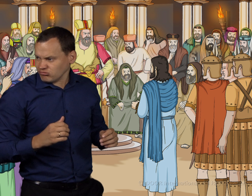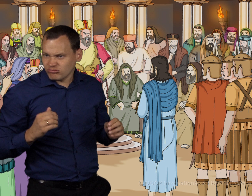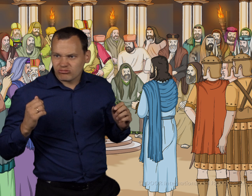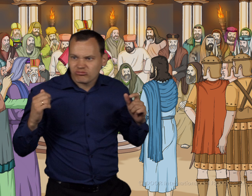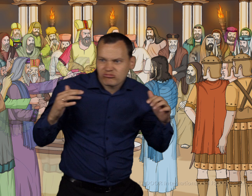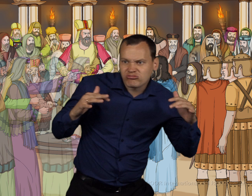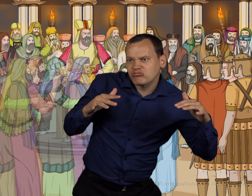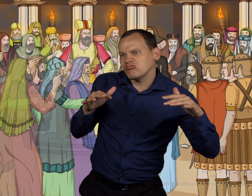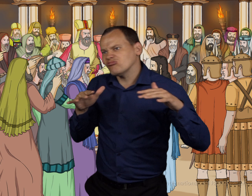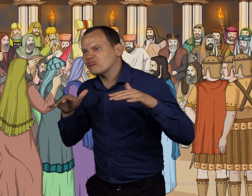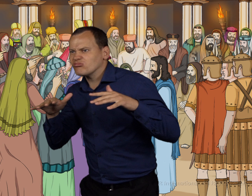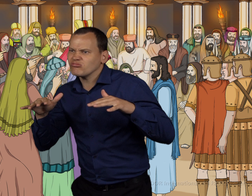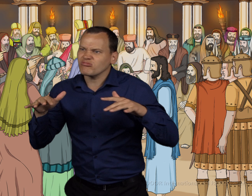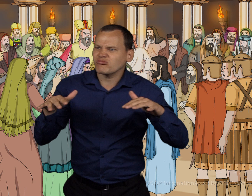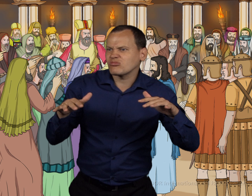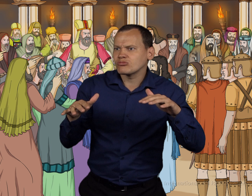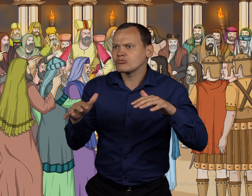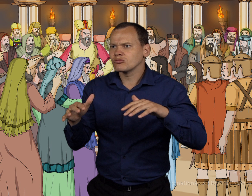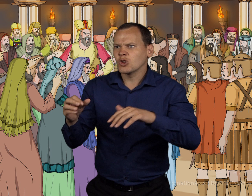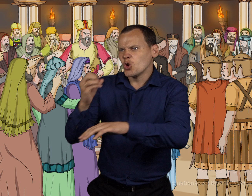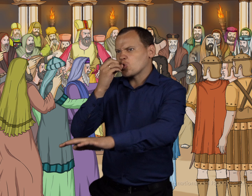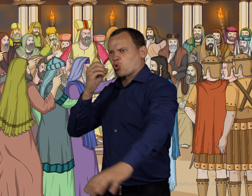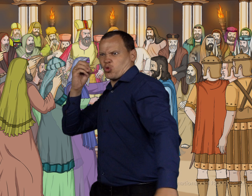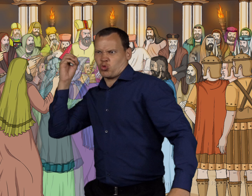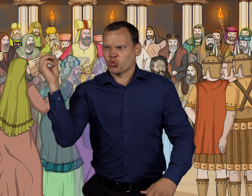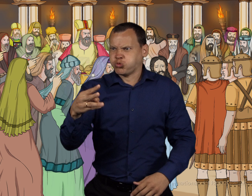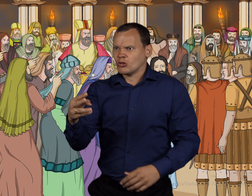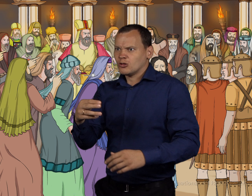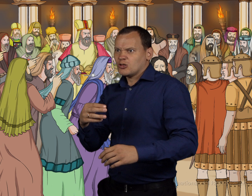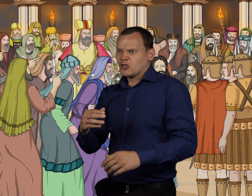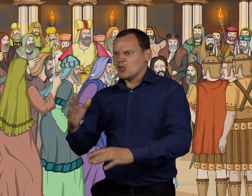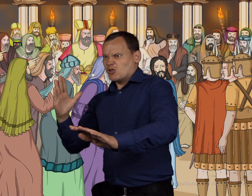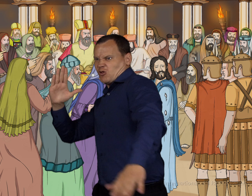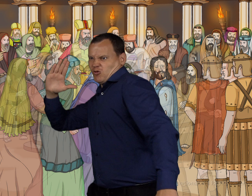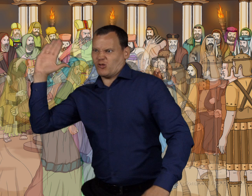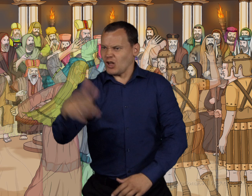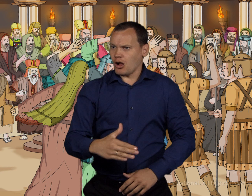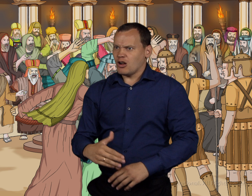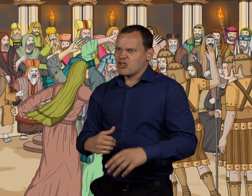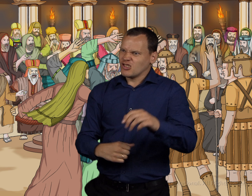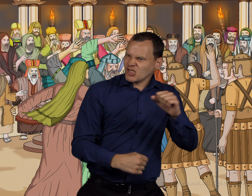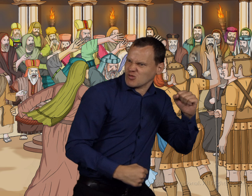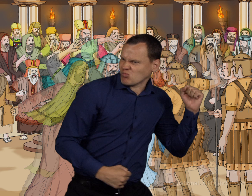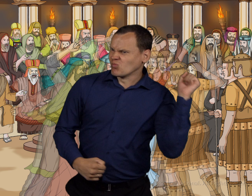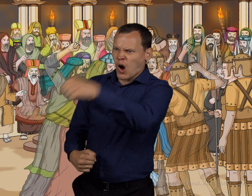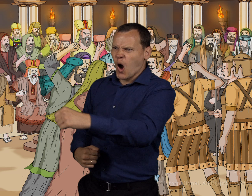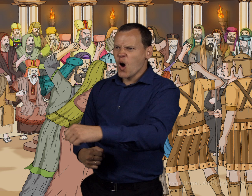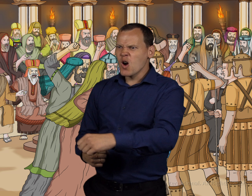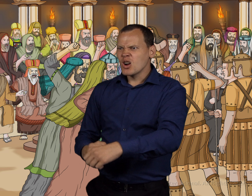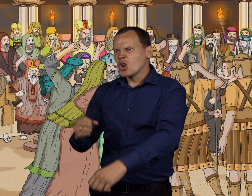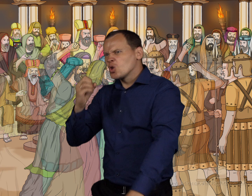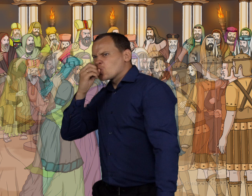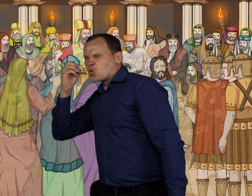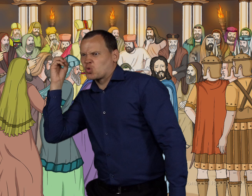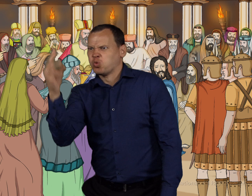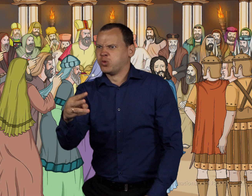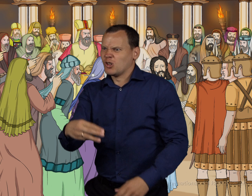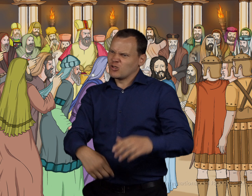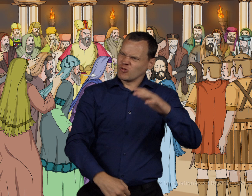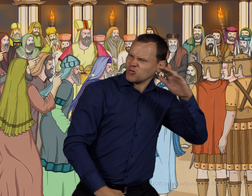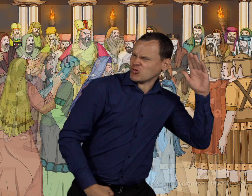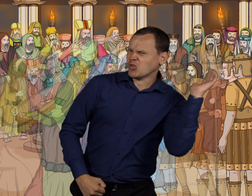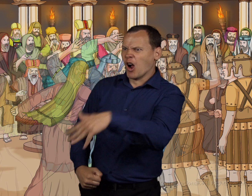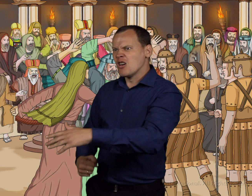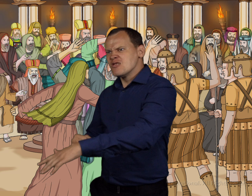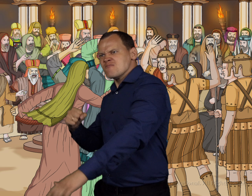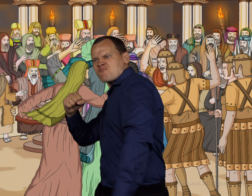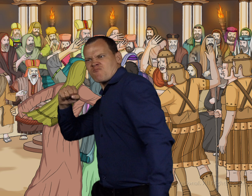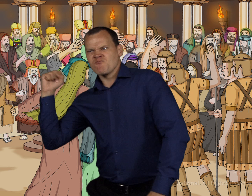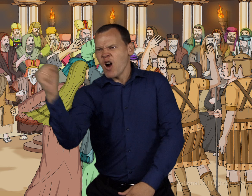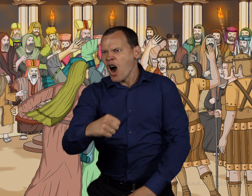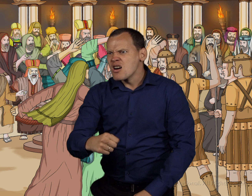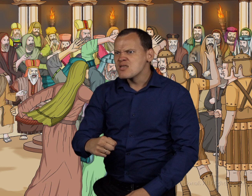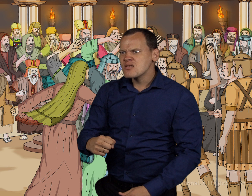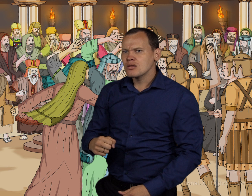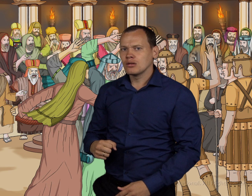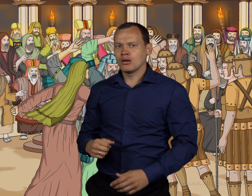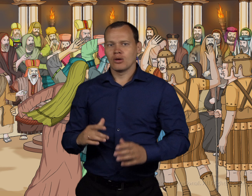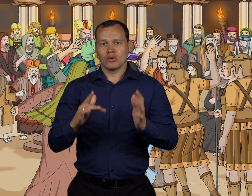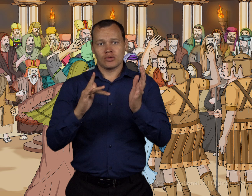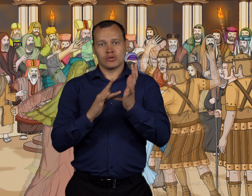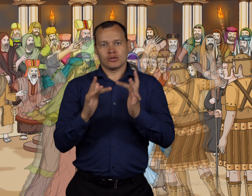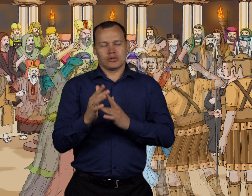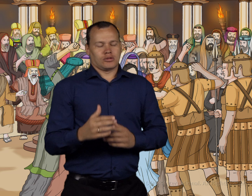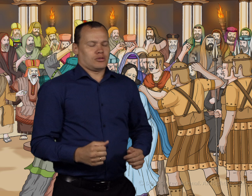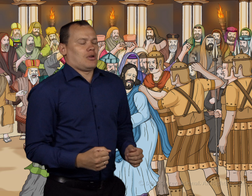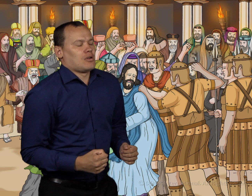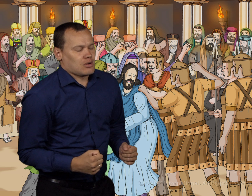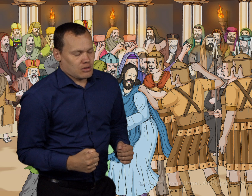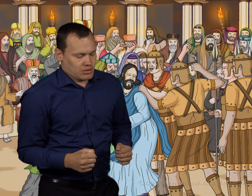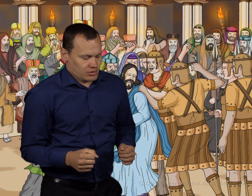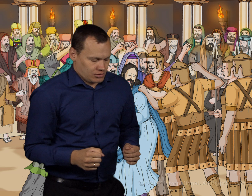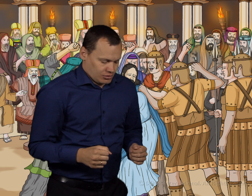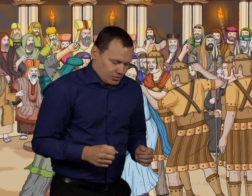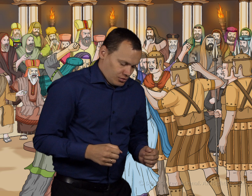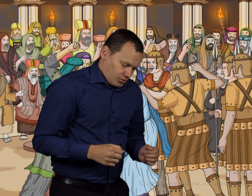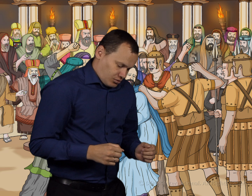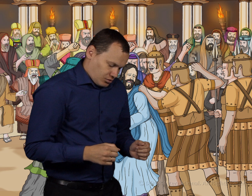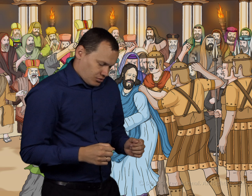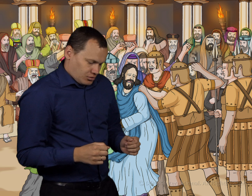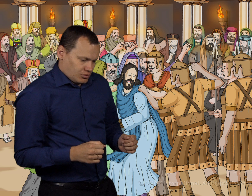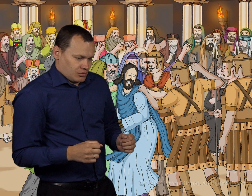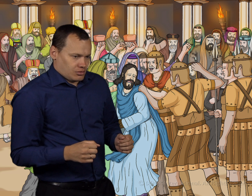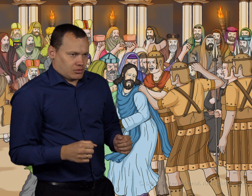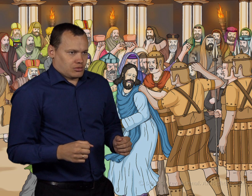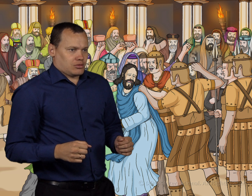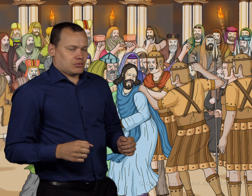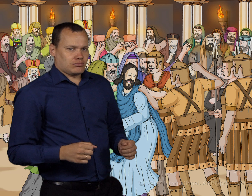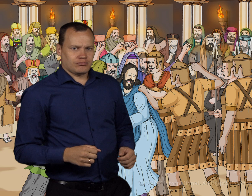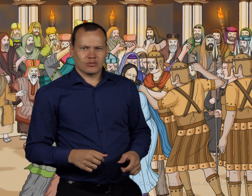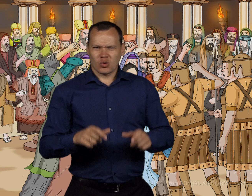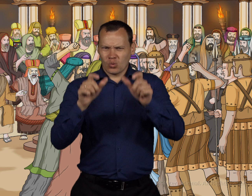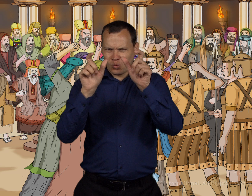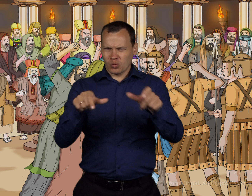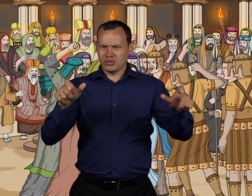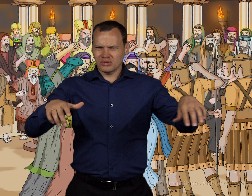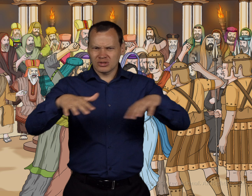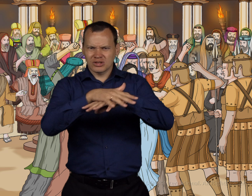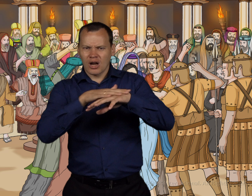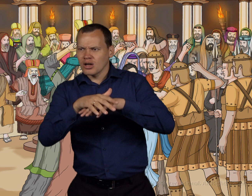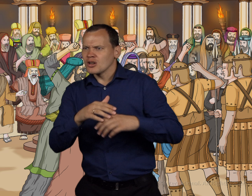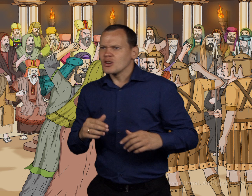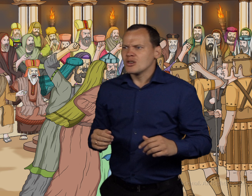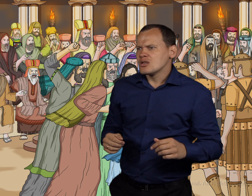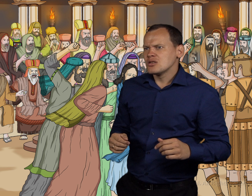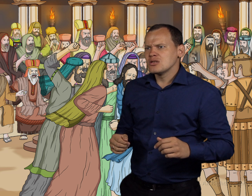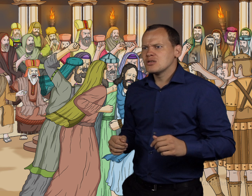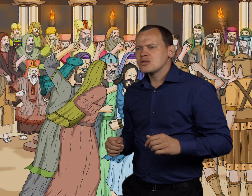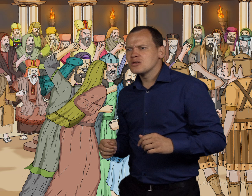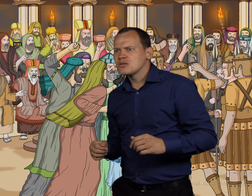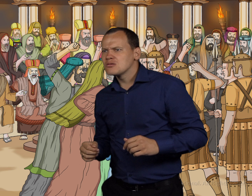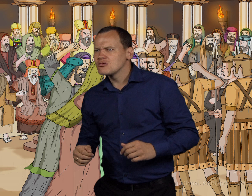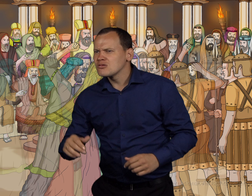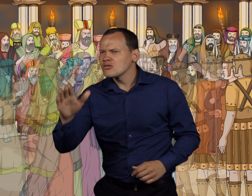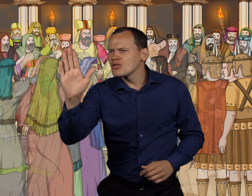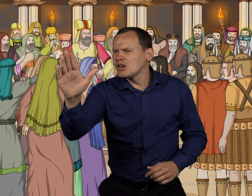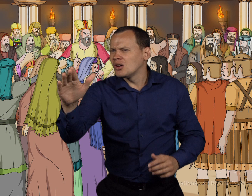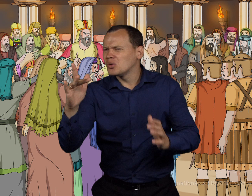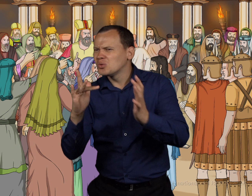Then they spit in His face and struck Him.